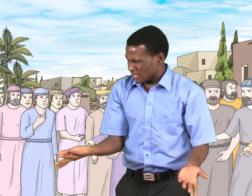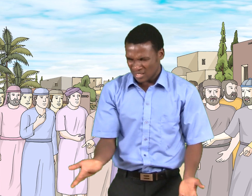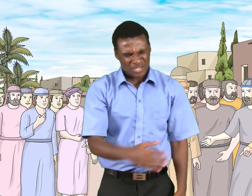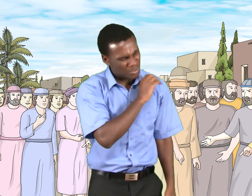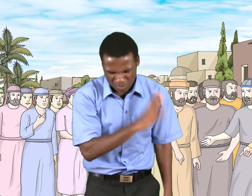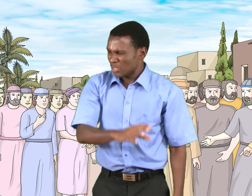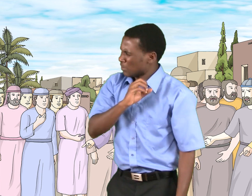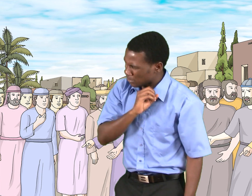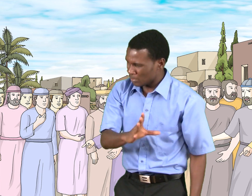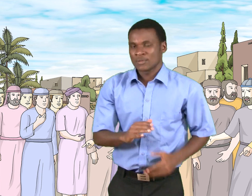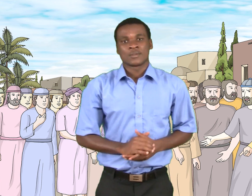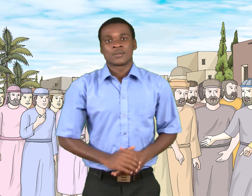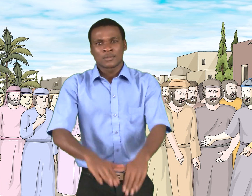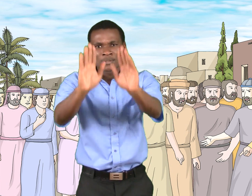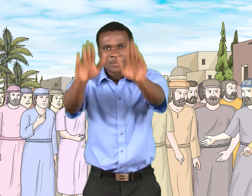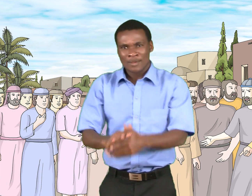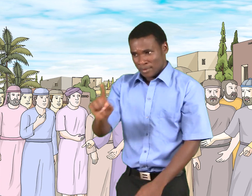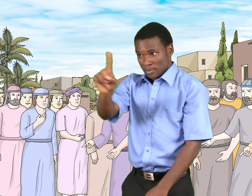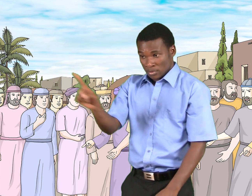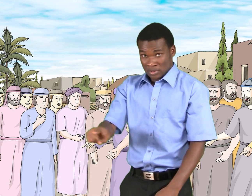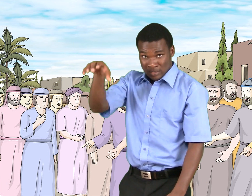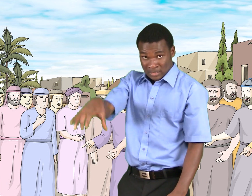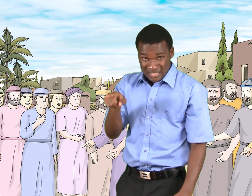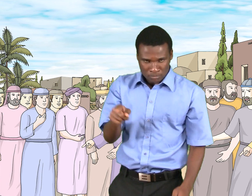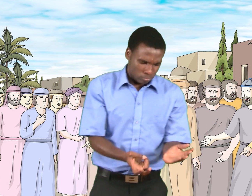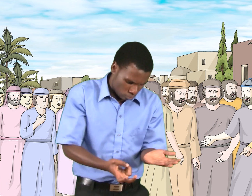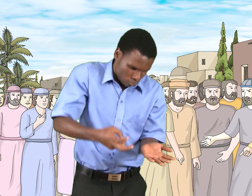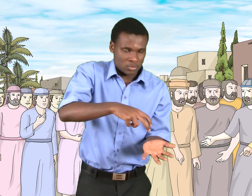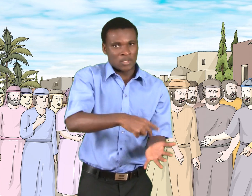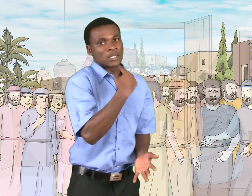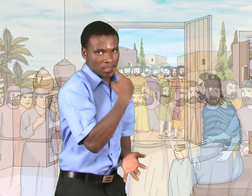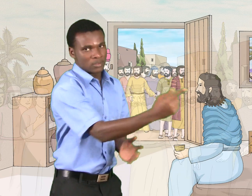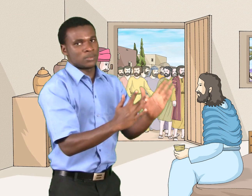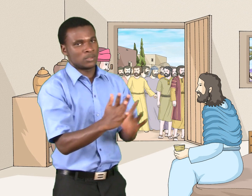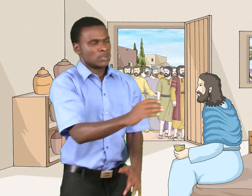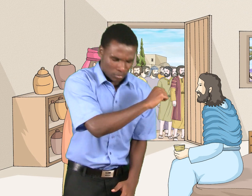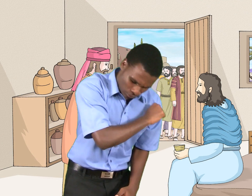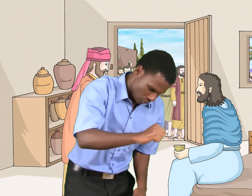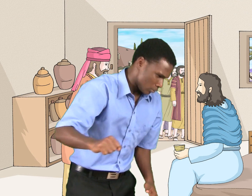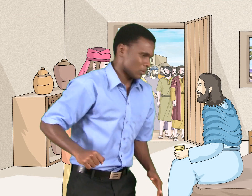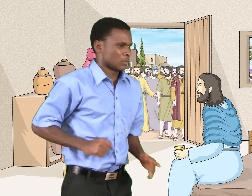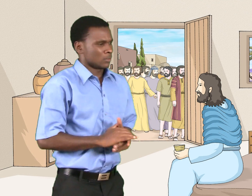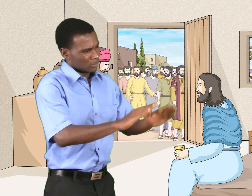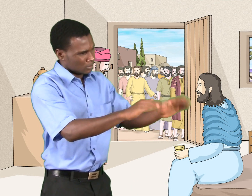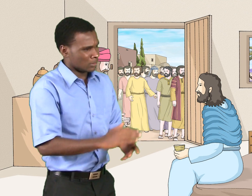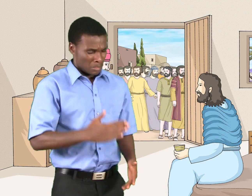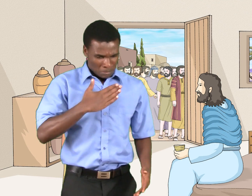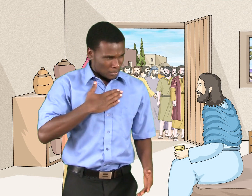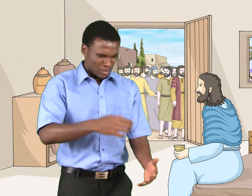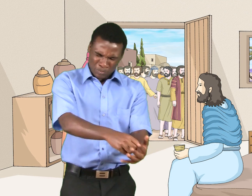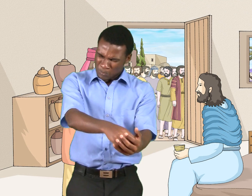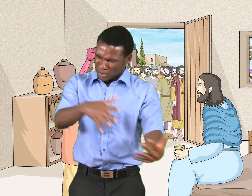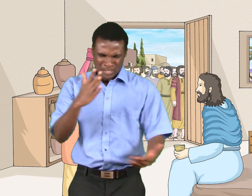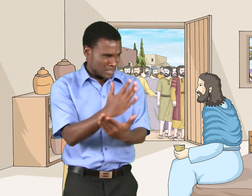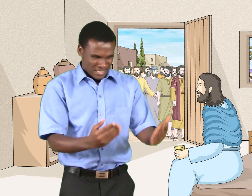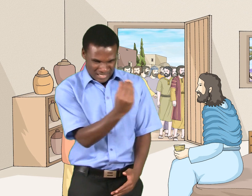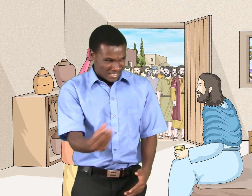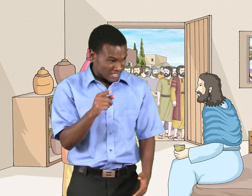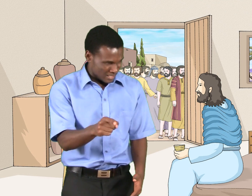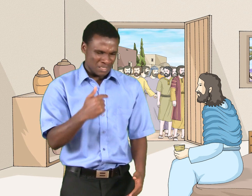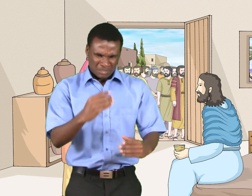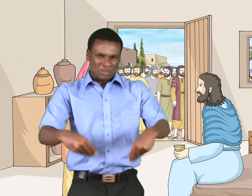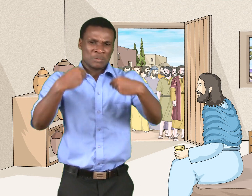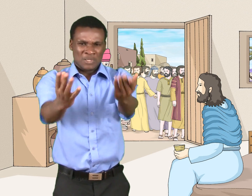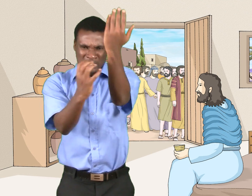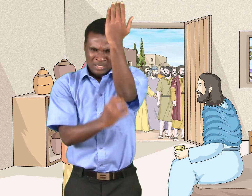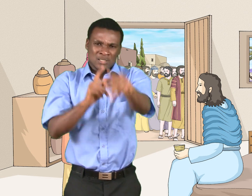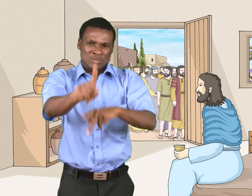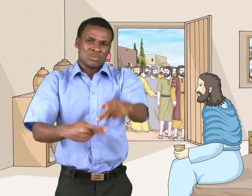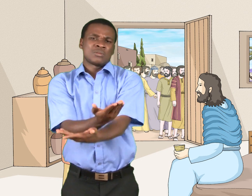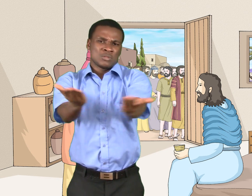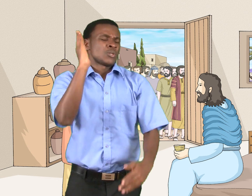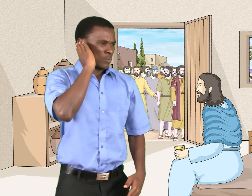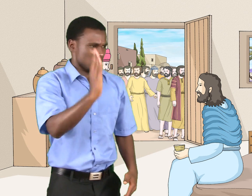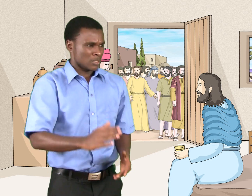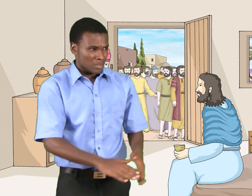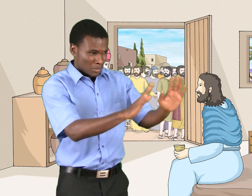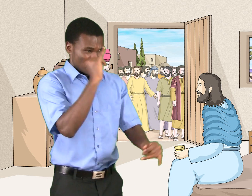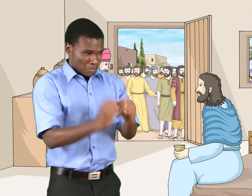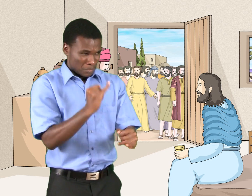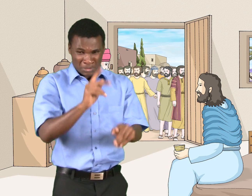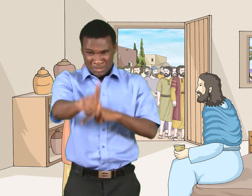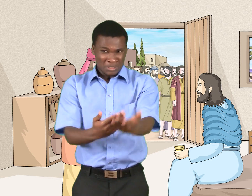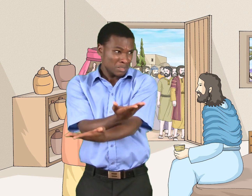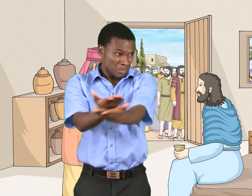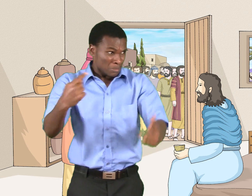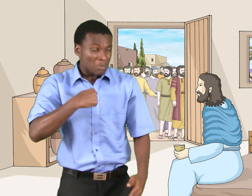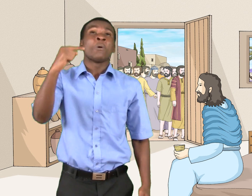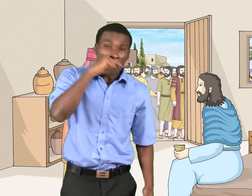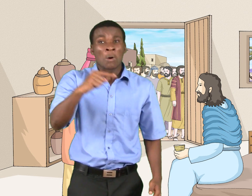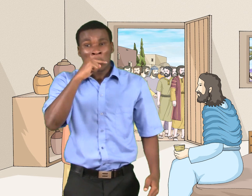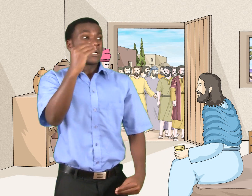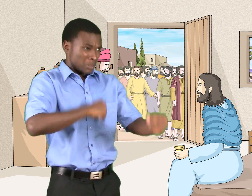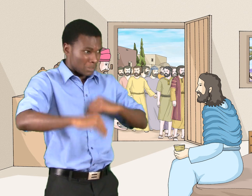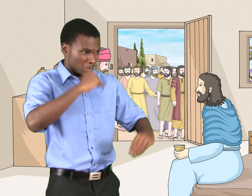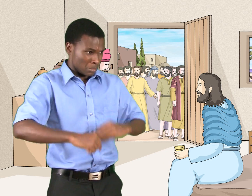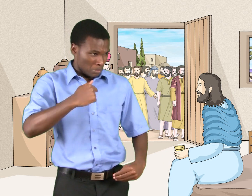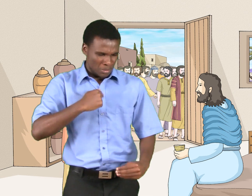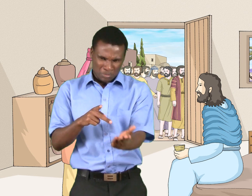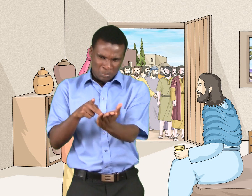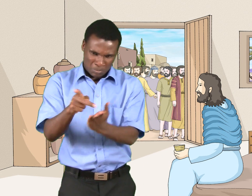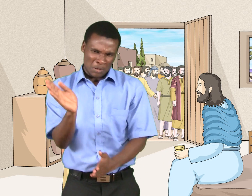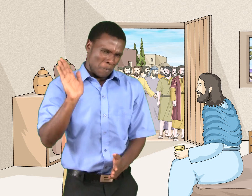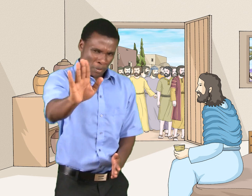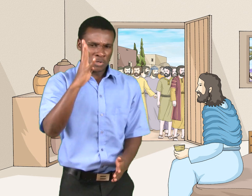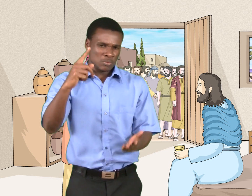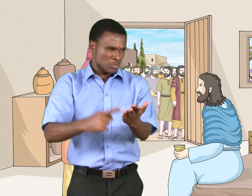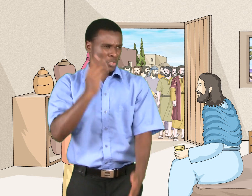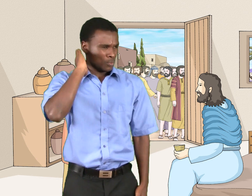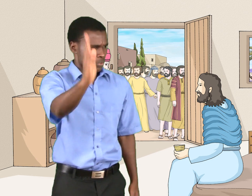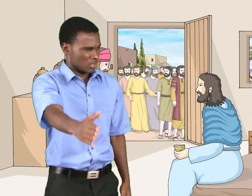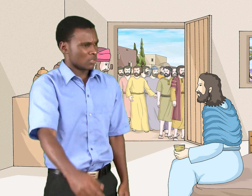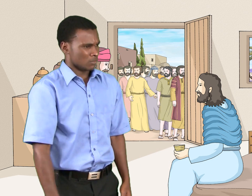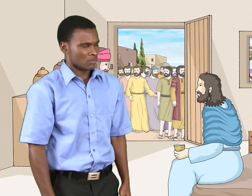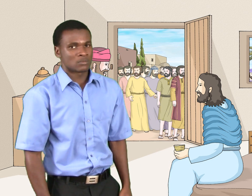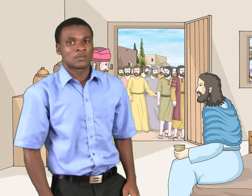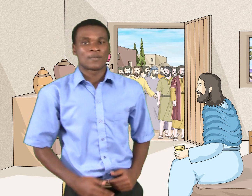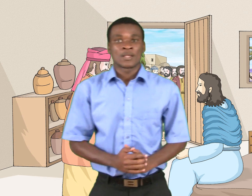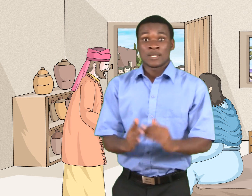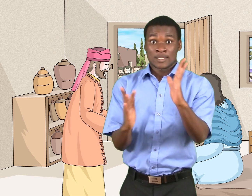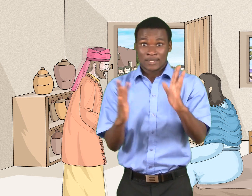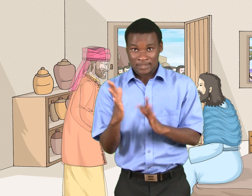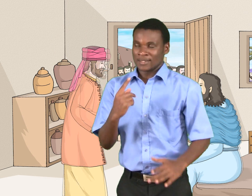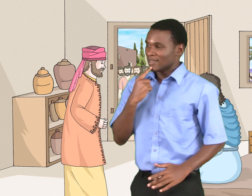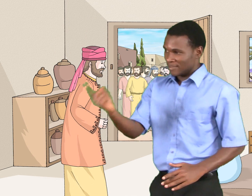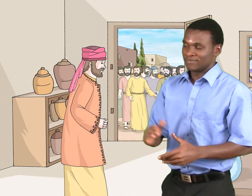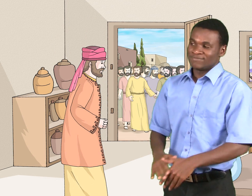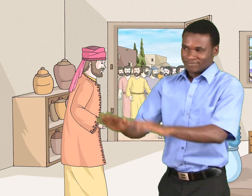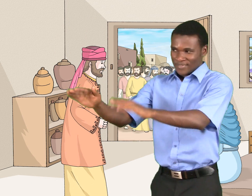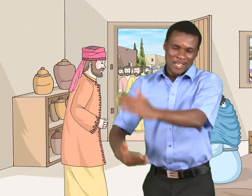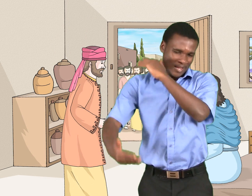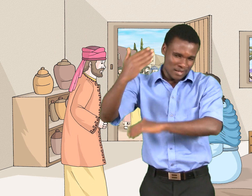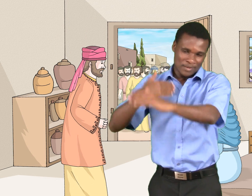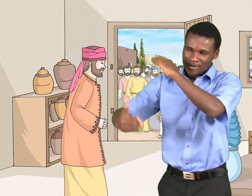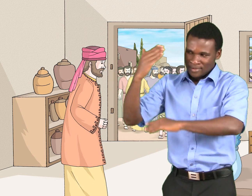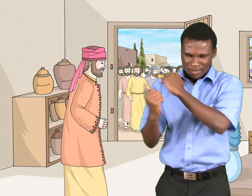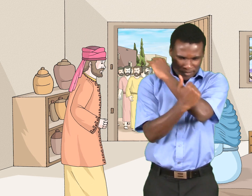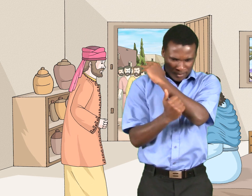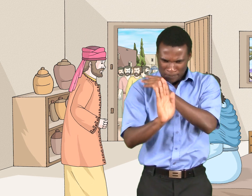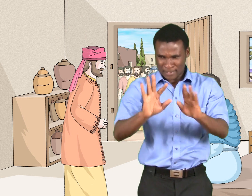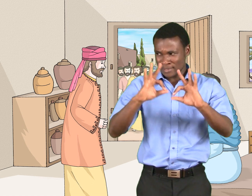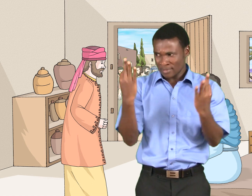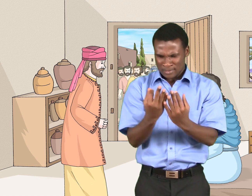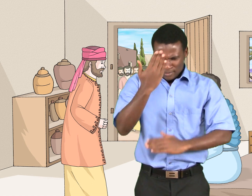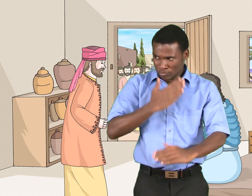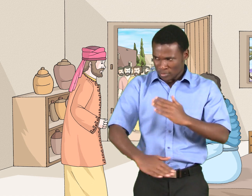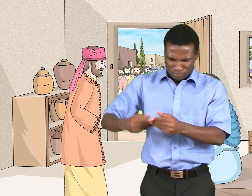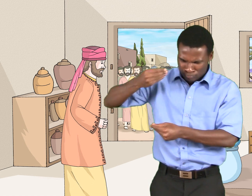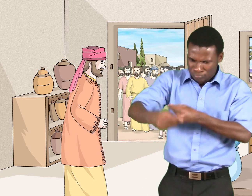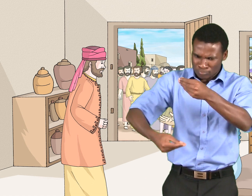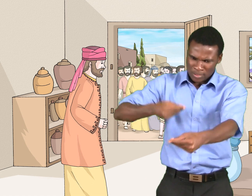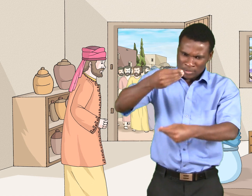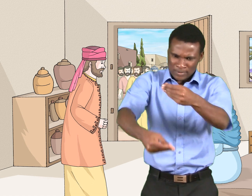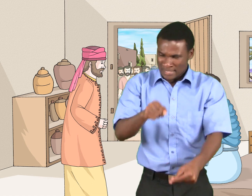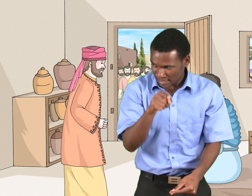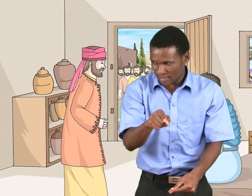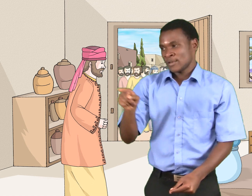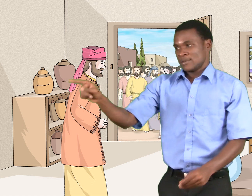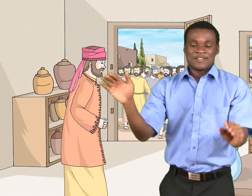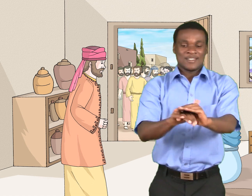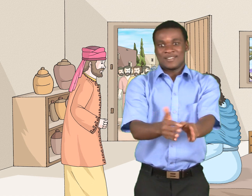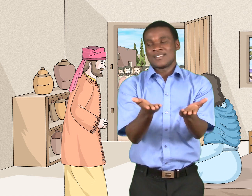But Zacchaeus stood up and said to the Lord, “Look, Lord, half of my possessions I give to the poor, and if I have cheated anyone, I will repay it fourfold.”